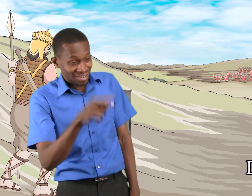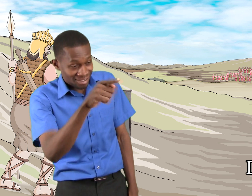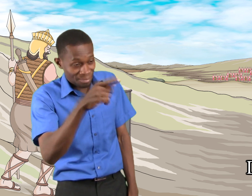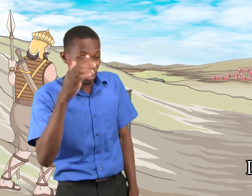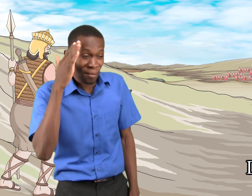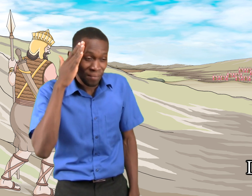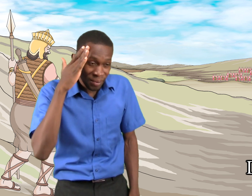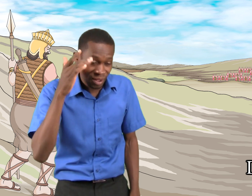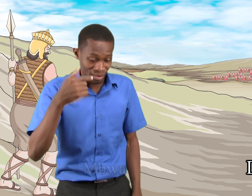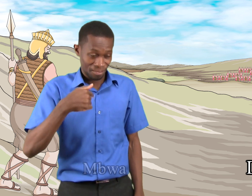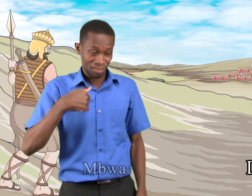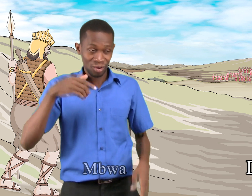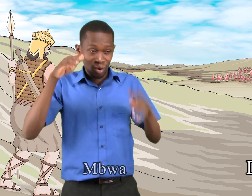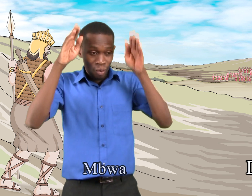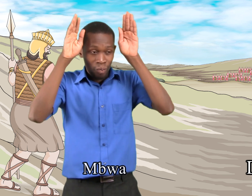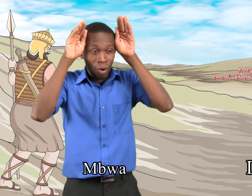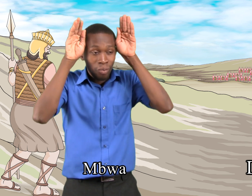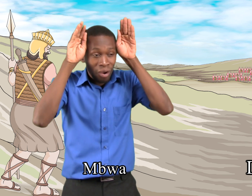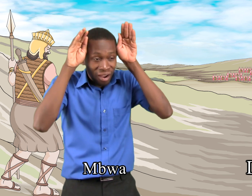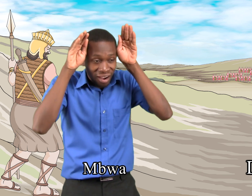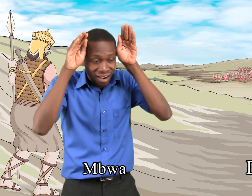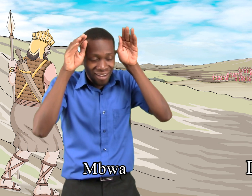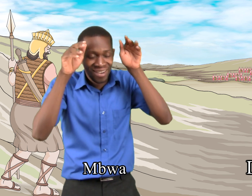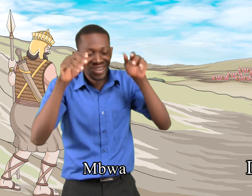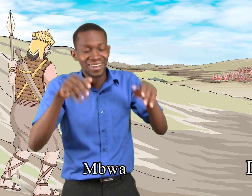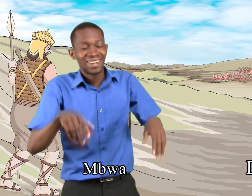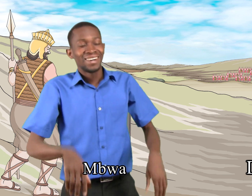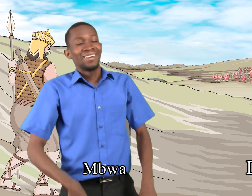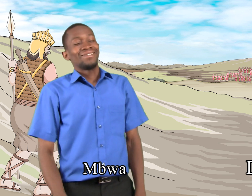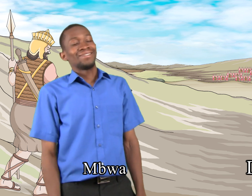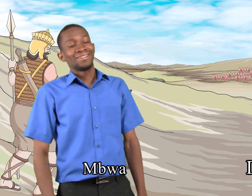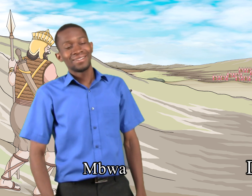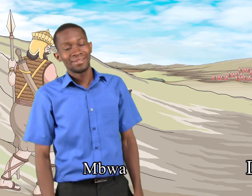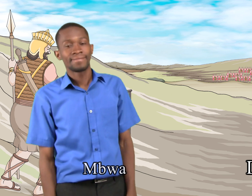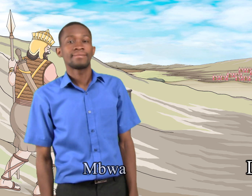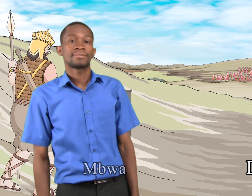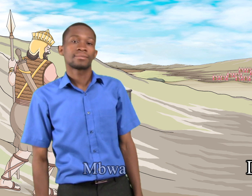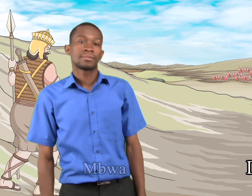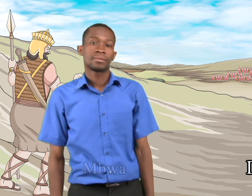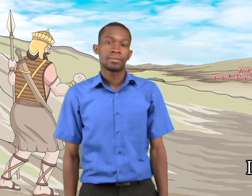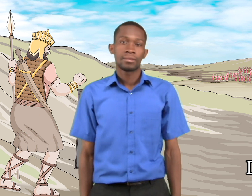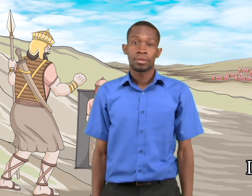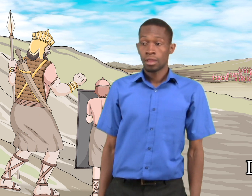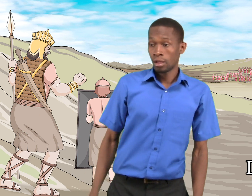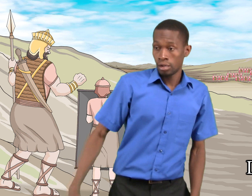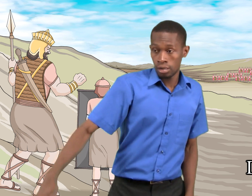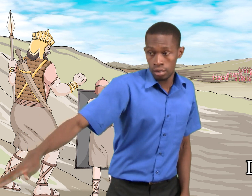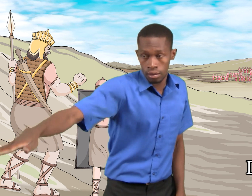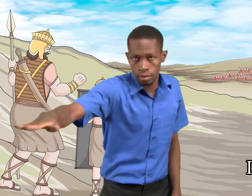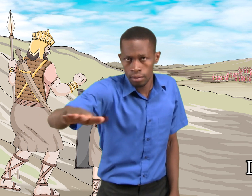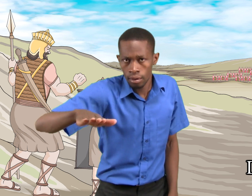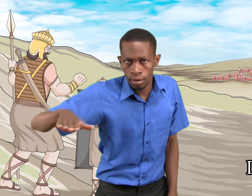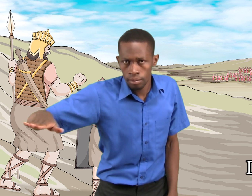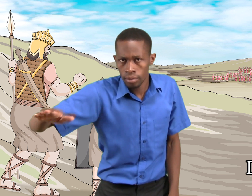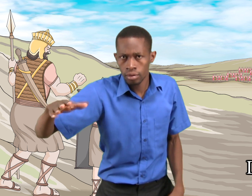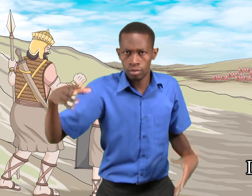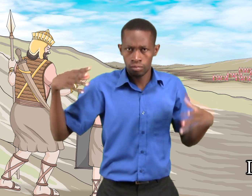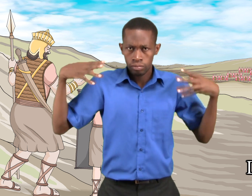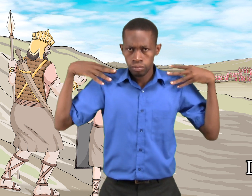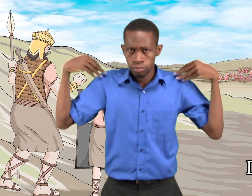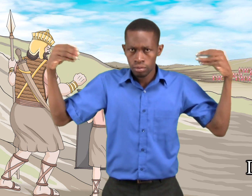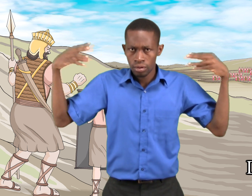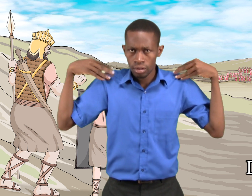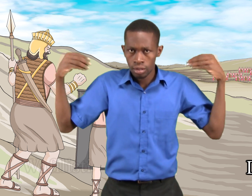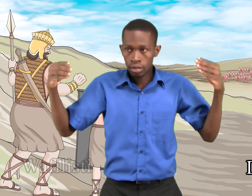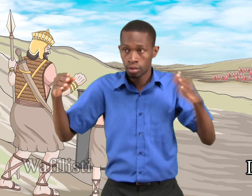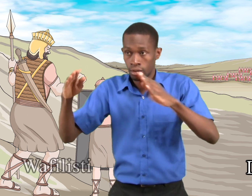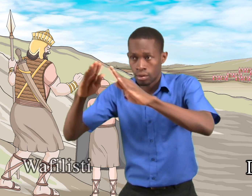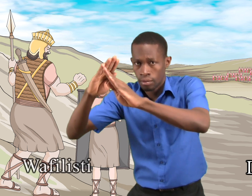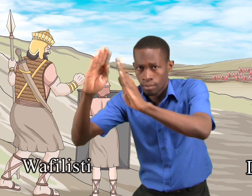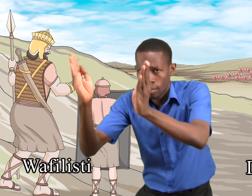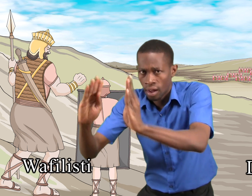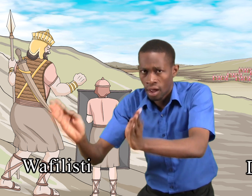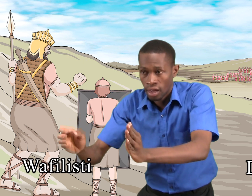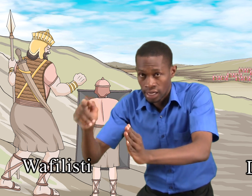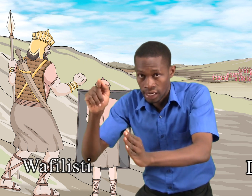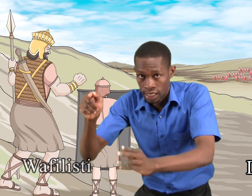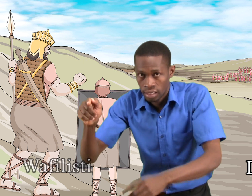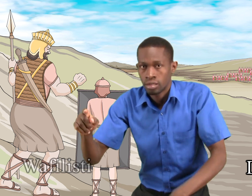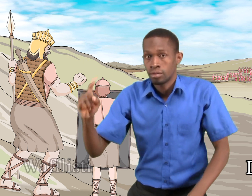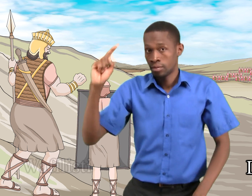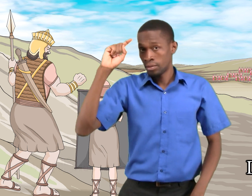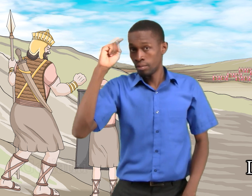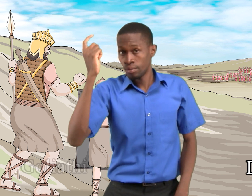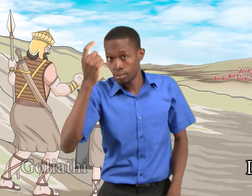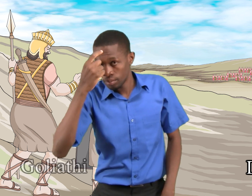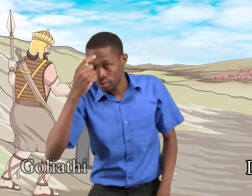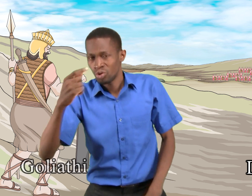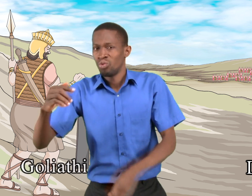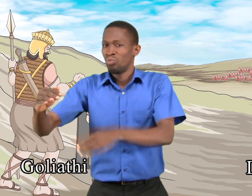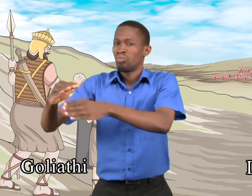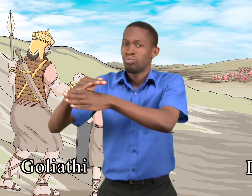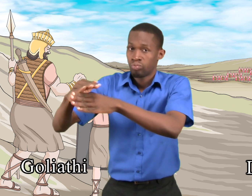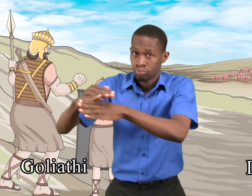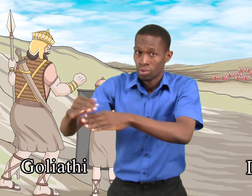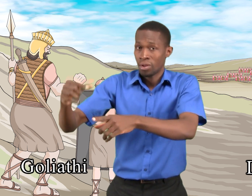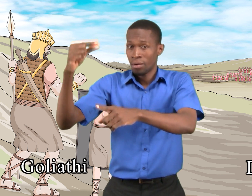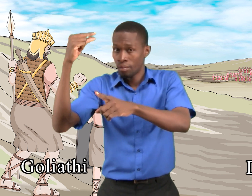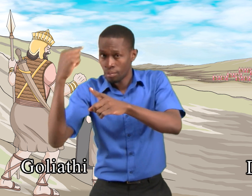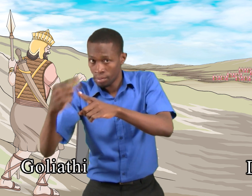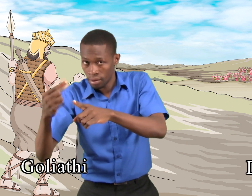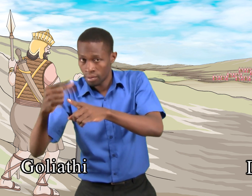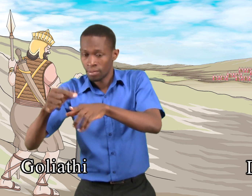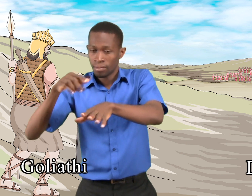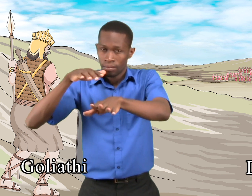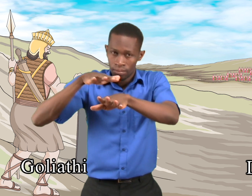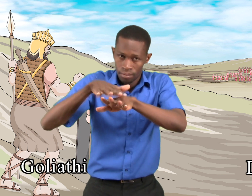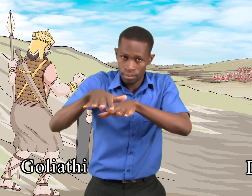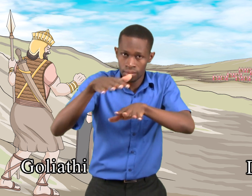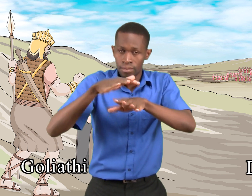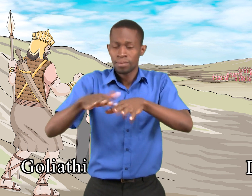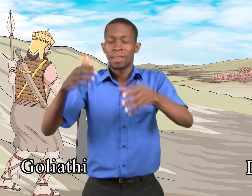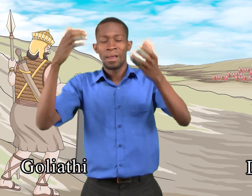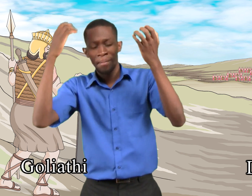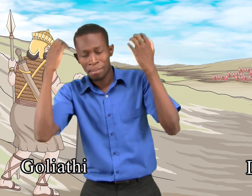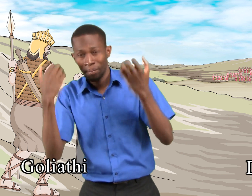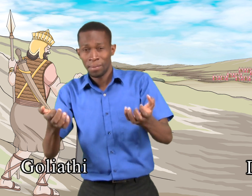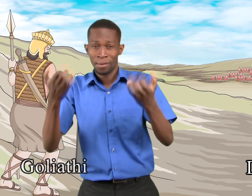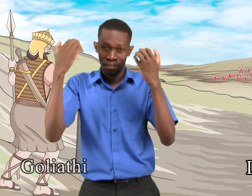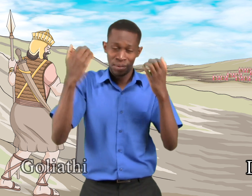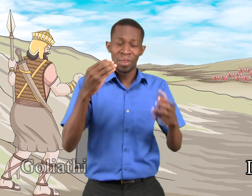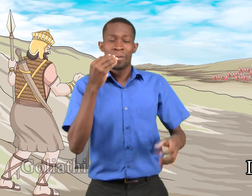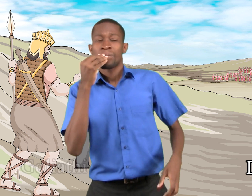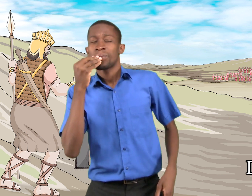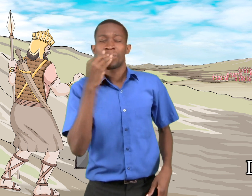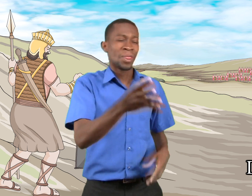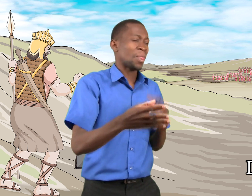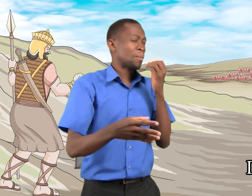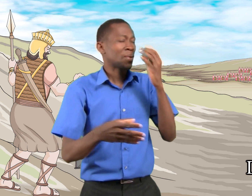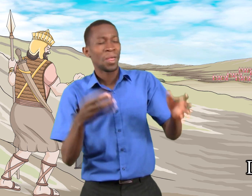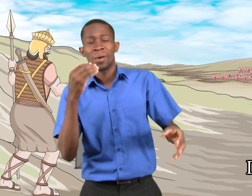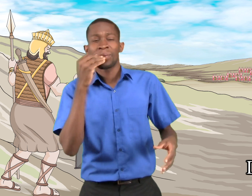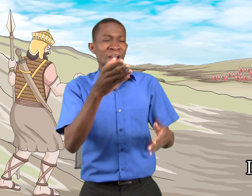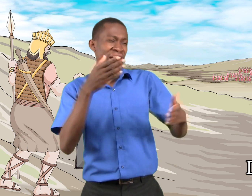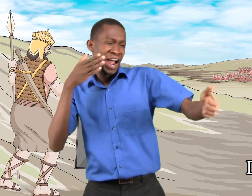“Am I a dog,” he said to David, “that you come at me with sticks?”